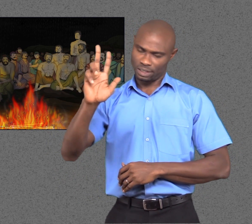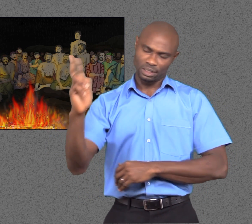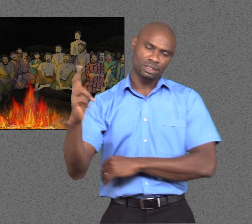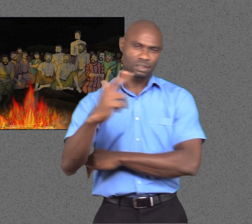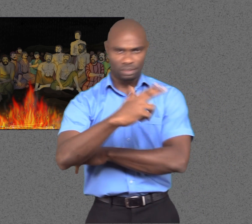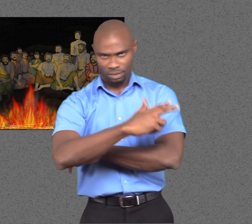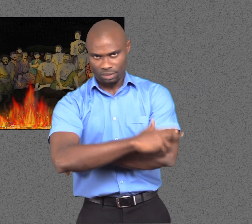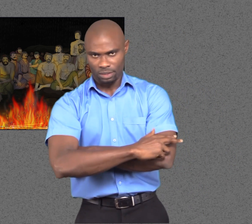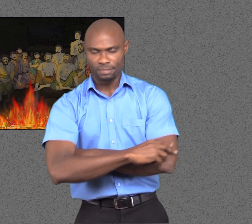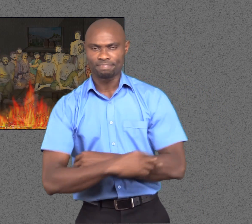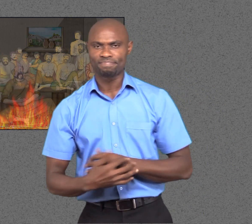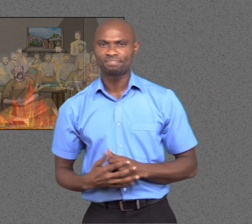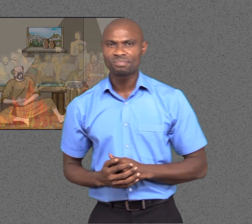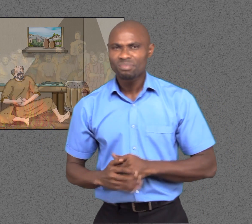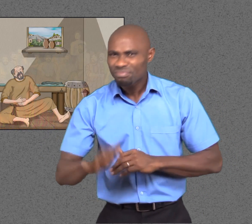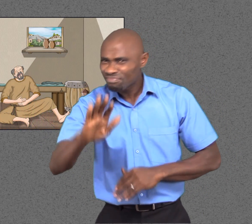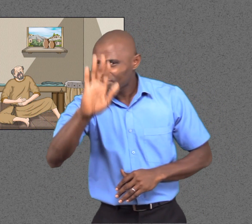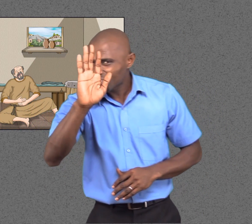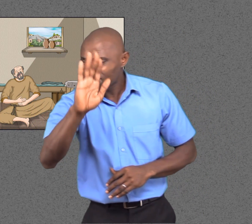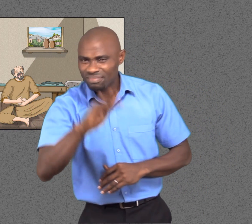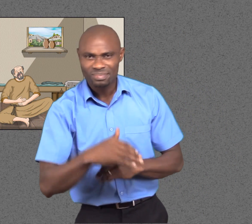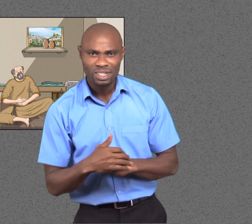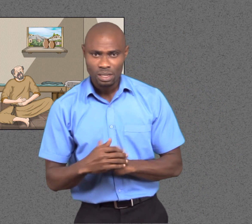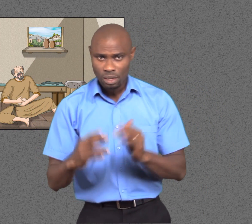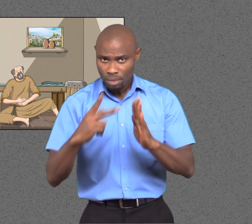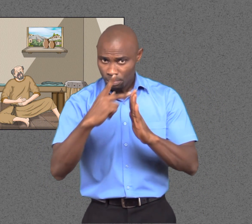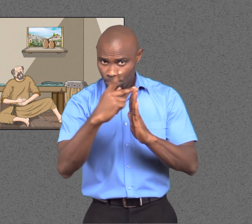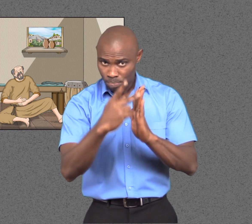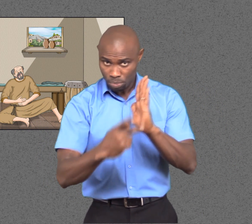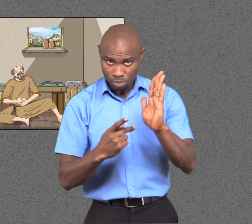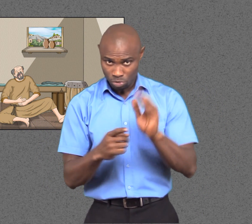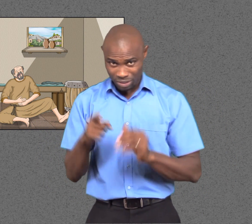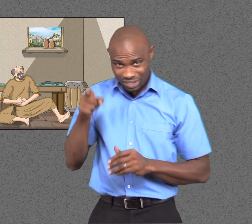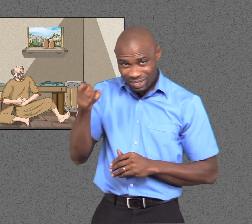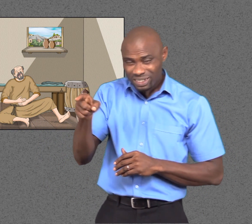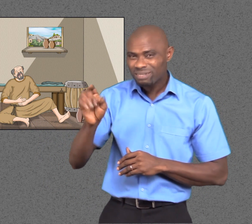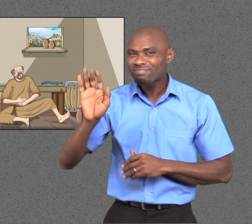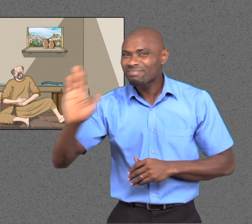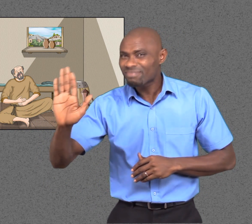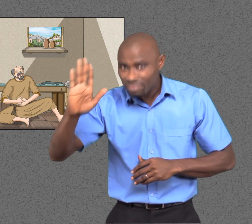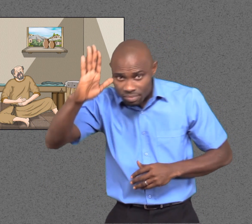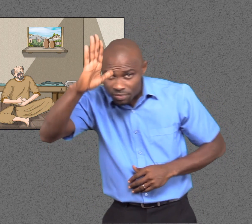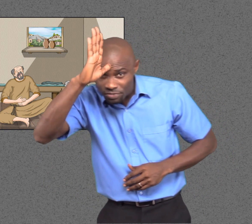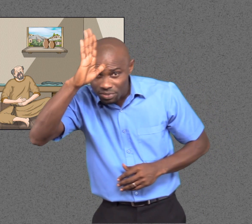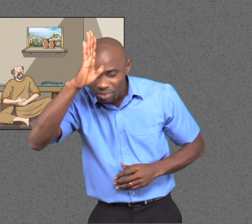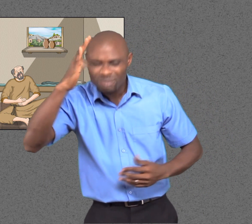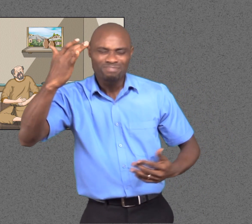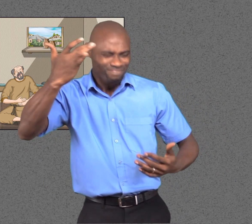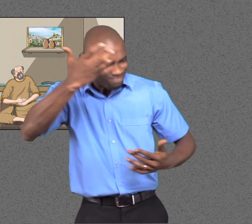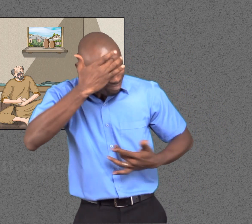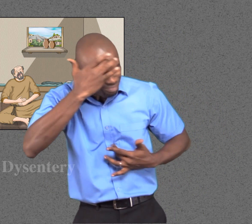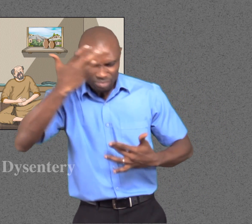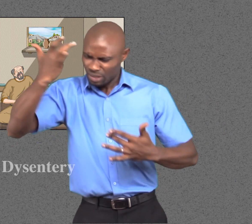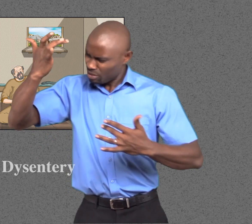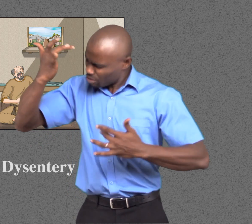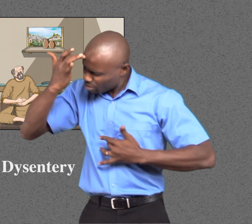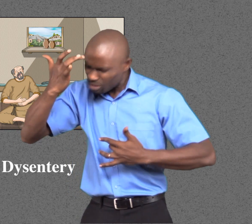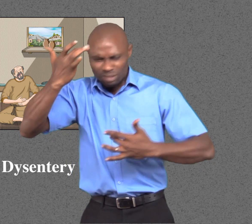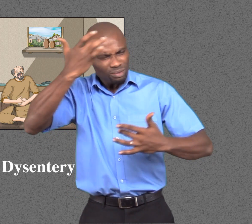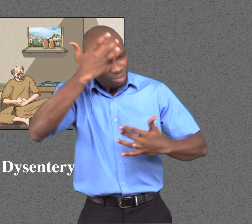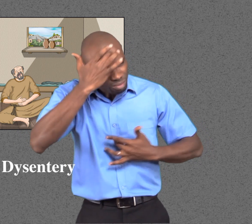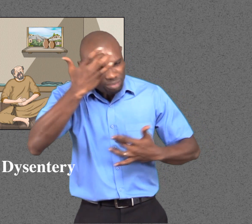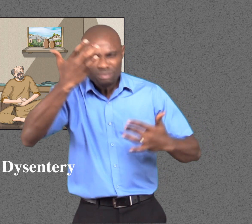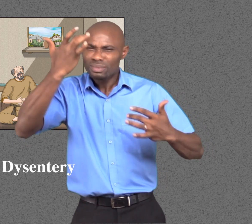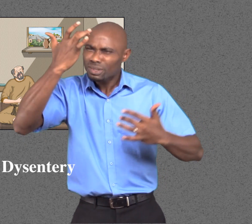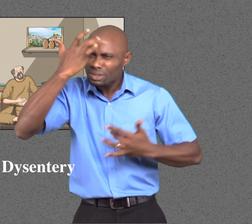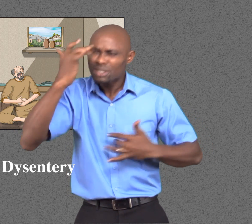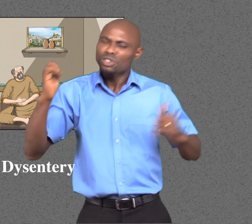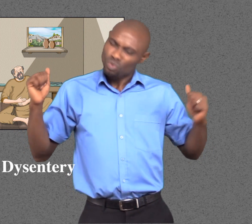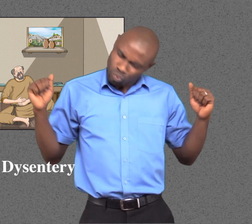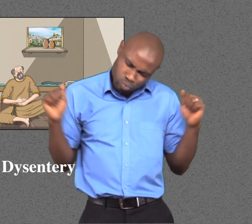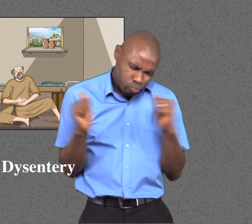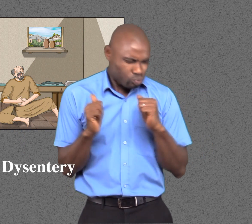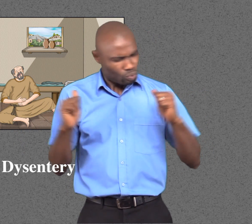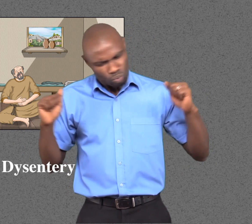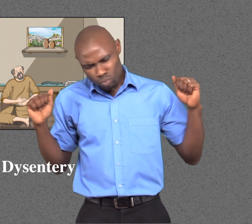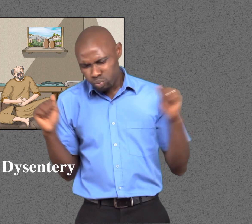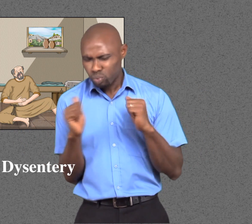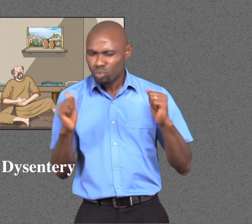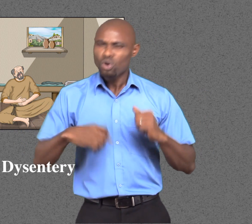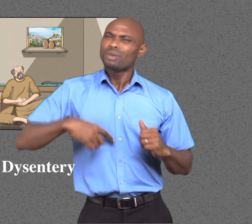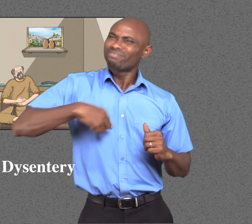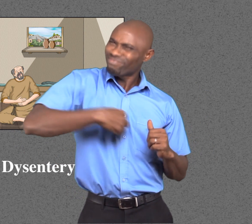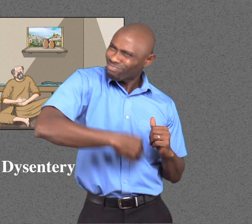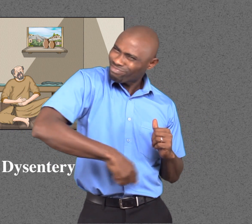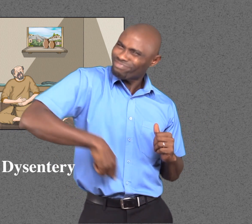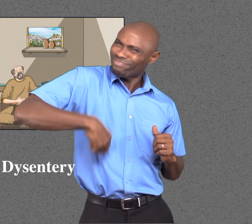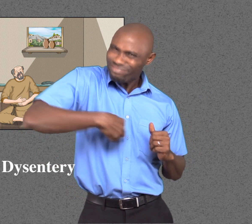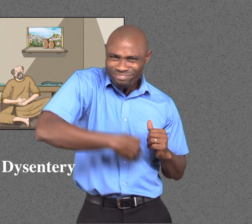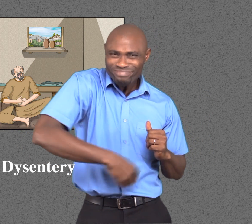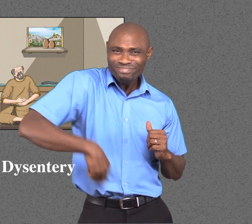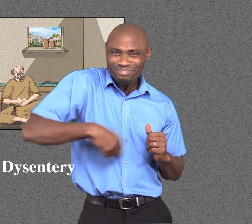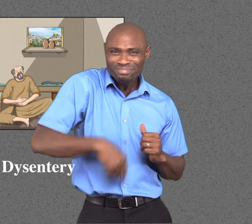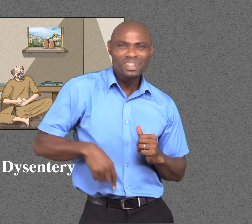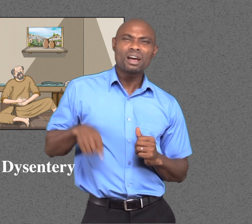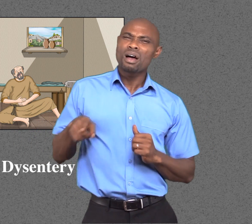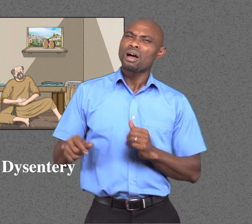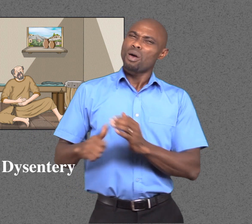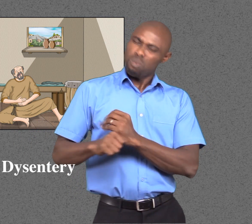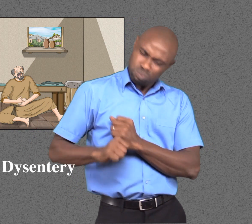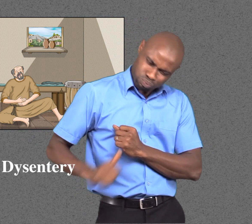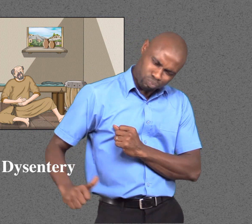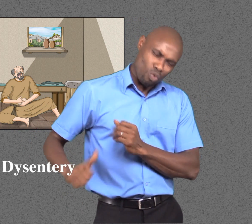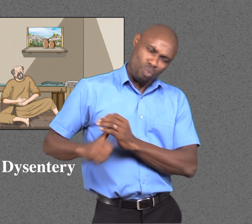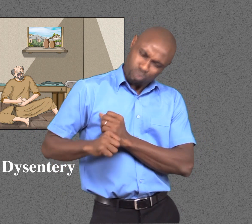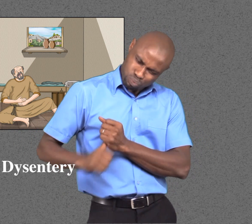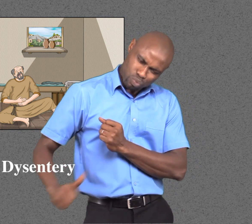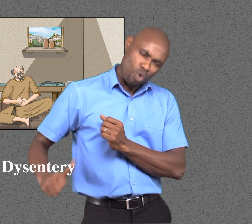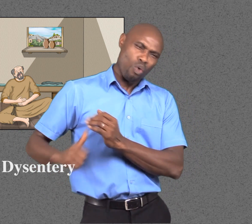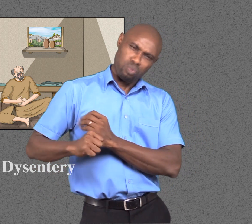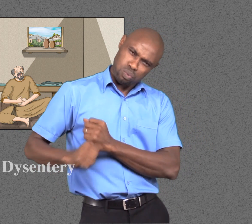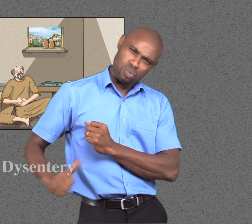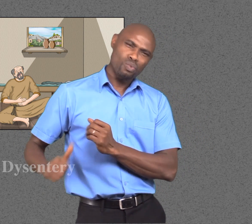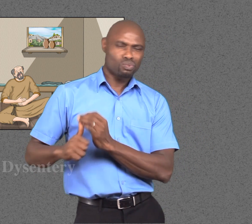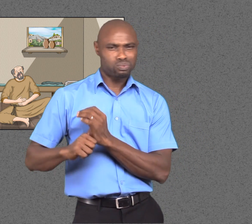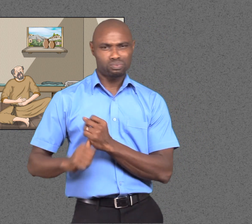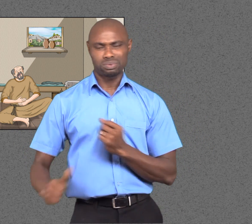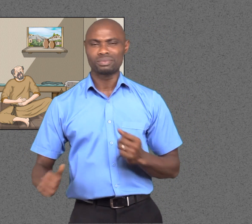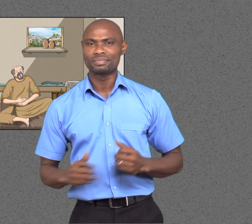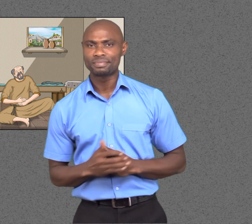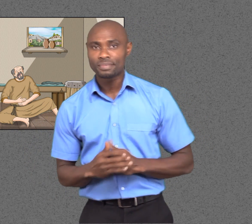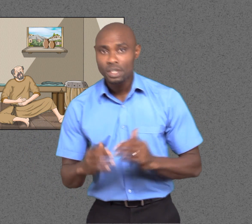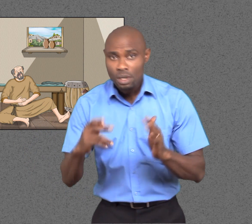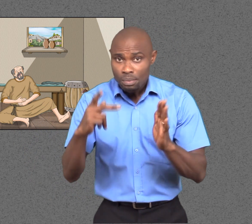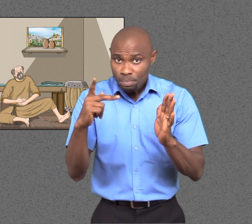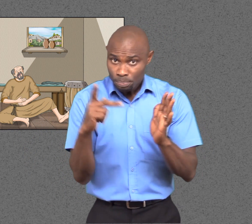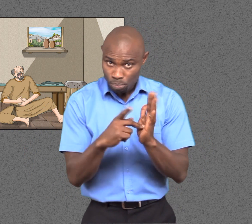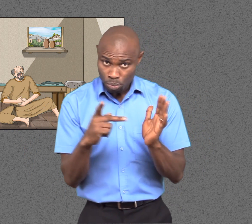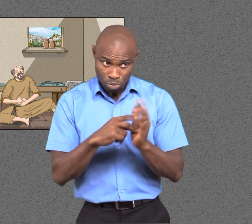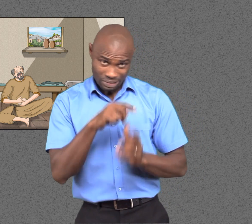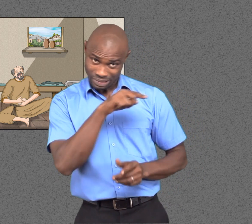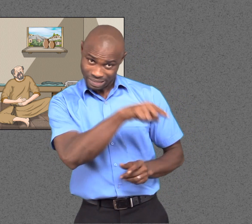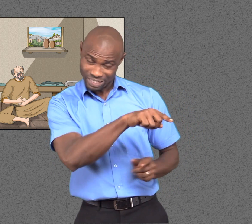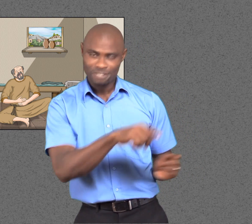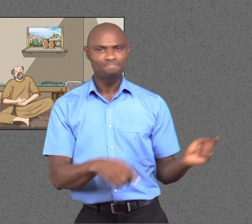The father of Publius was sick in bed, suffering from fever and dysentery.